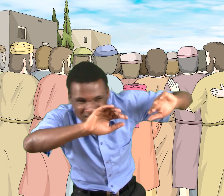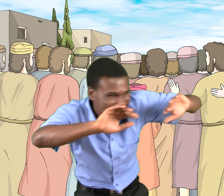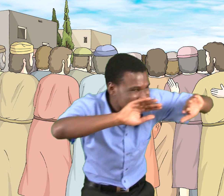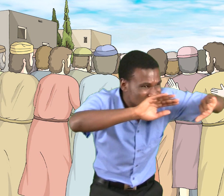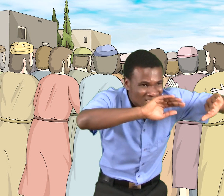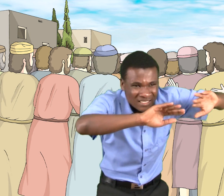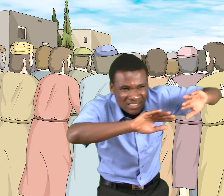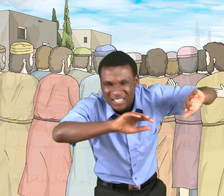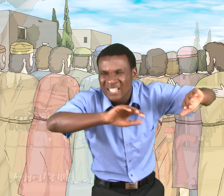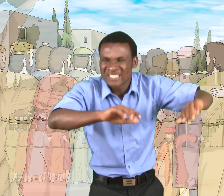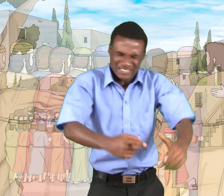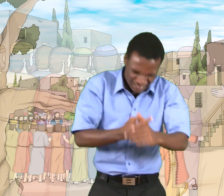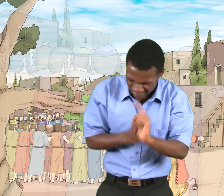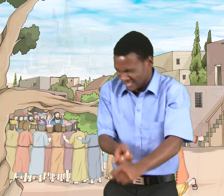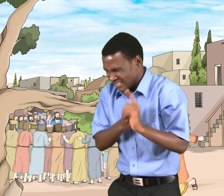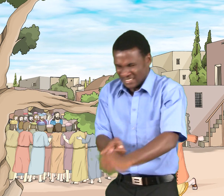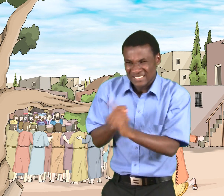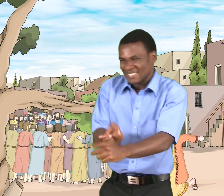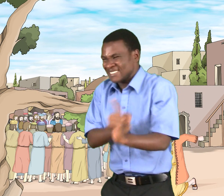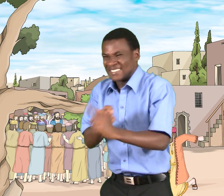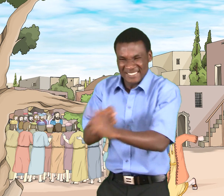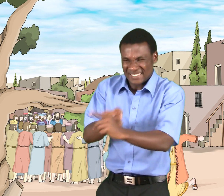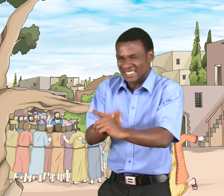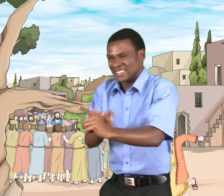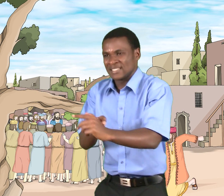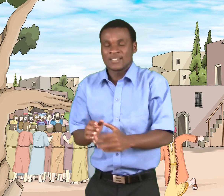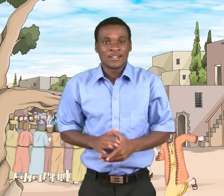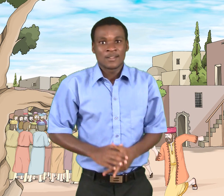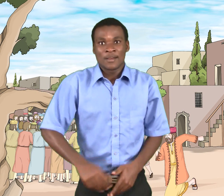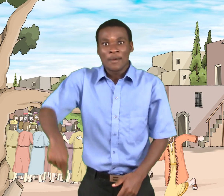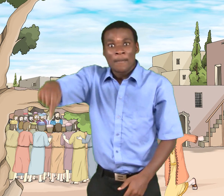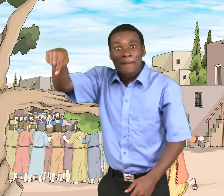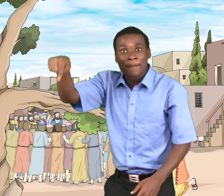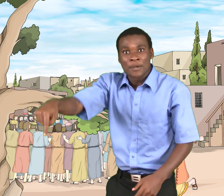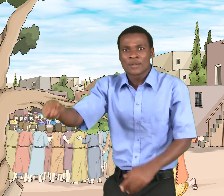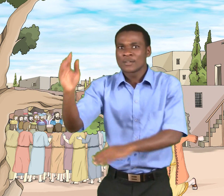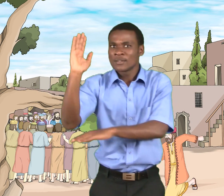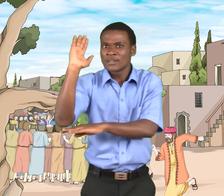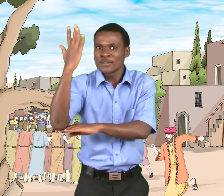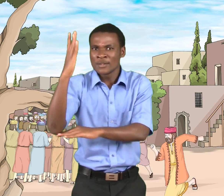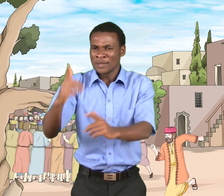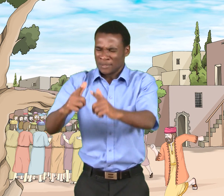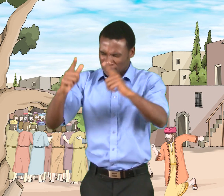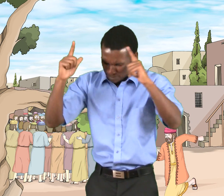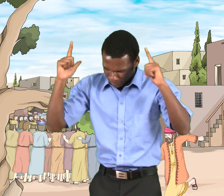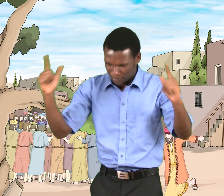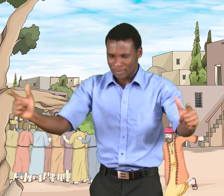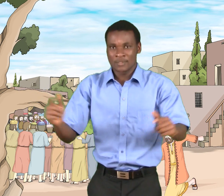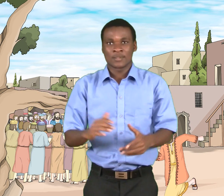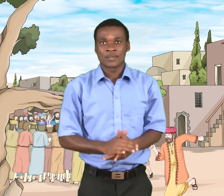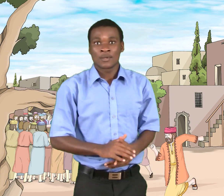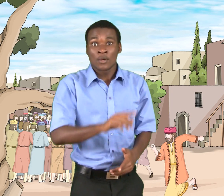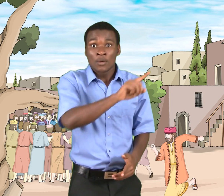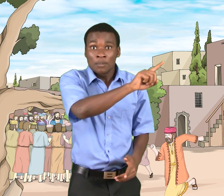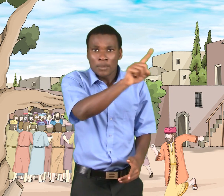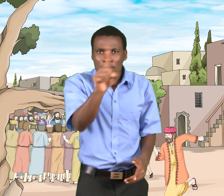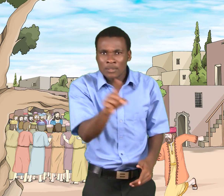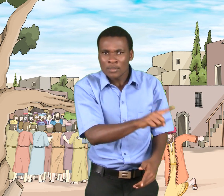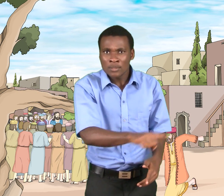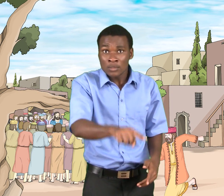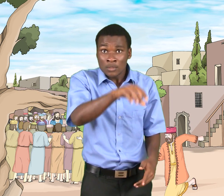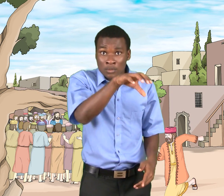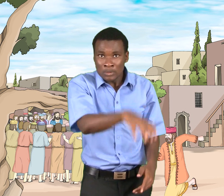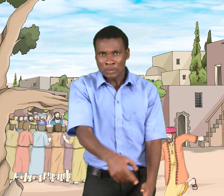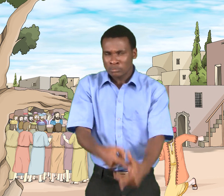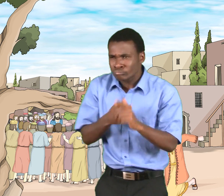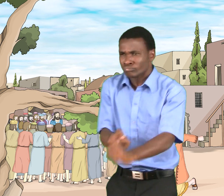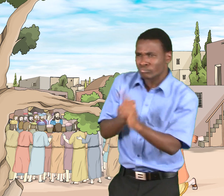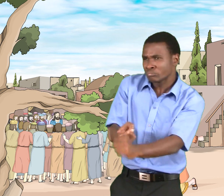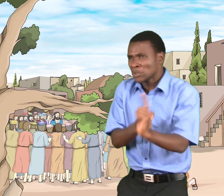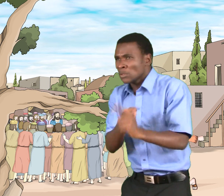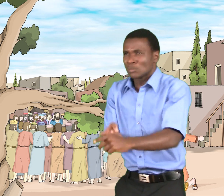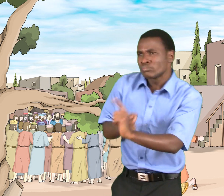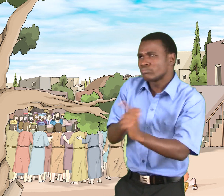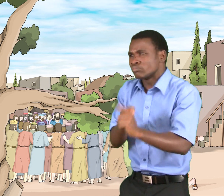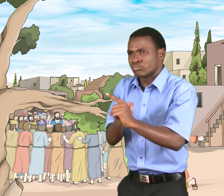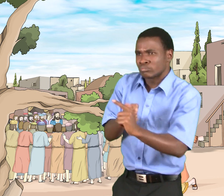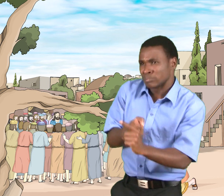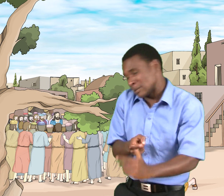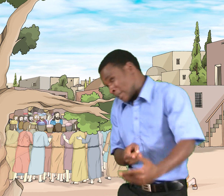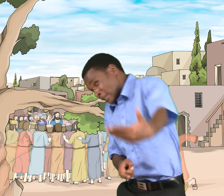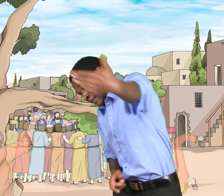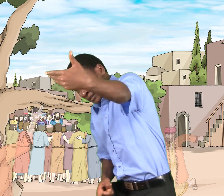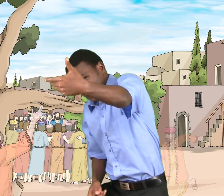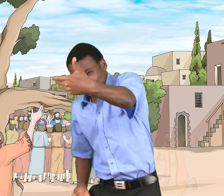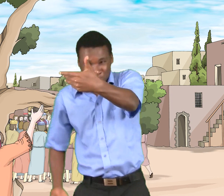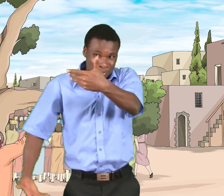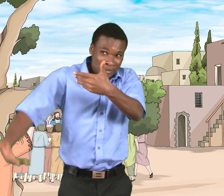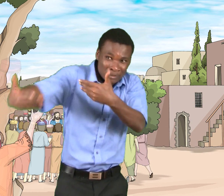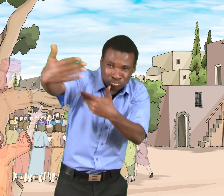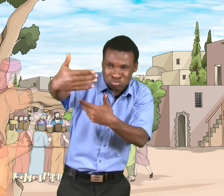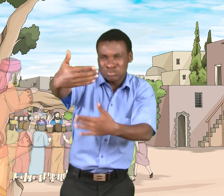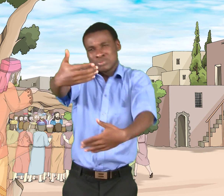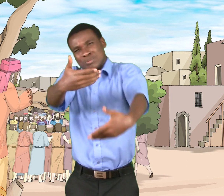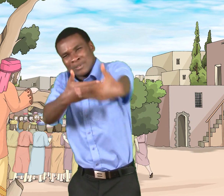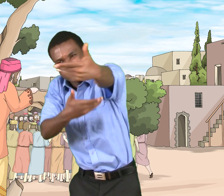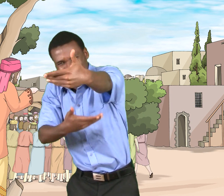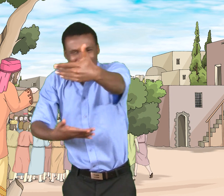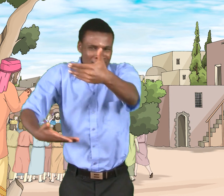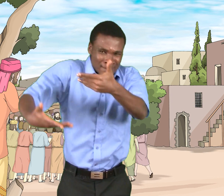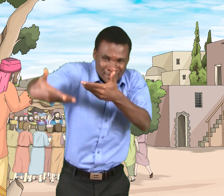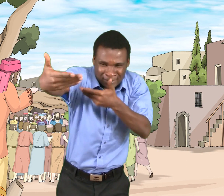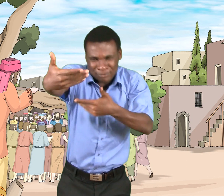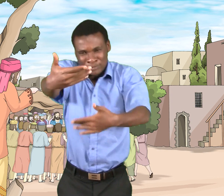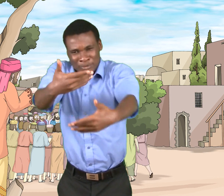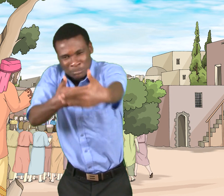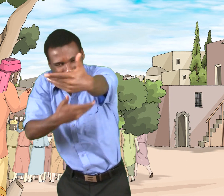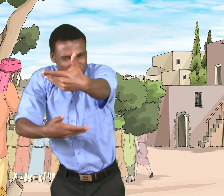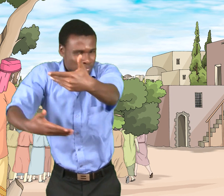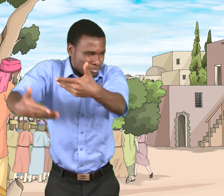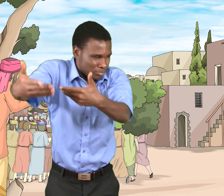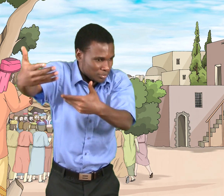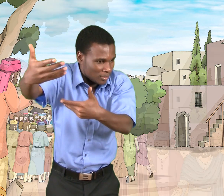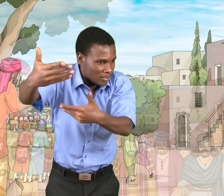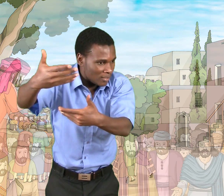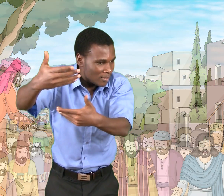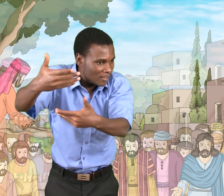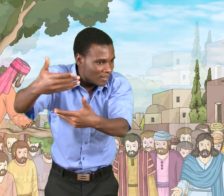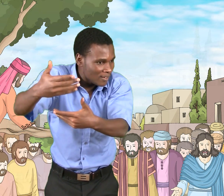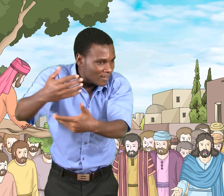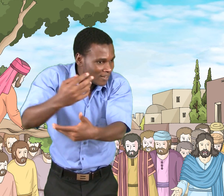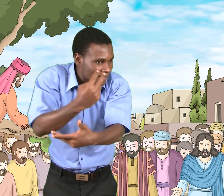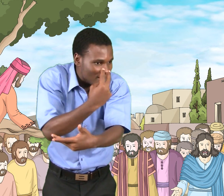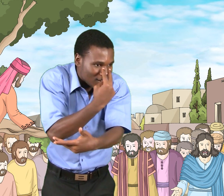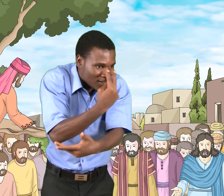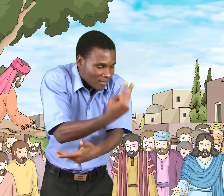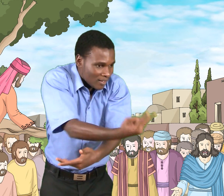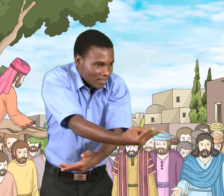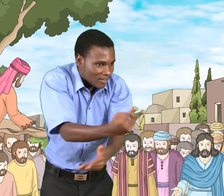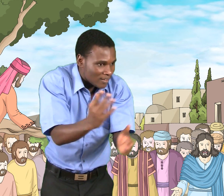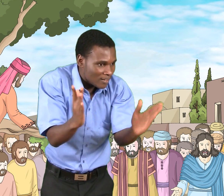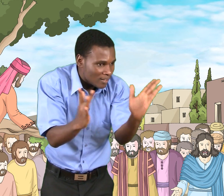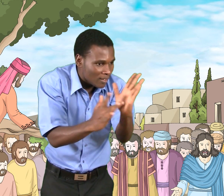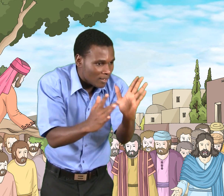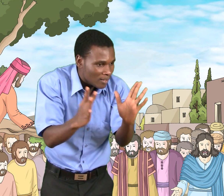So he ran on ahead and climbed a sycamore tree to see Him, since Jesus was about to pass that way.